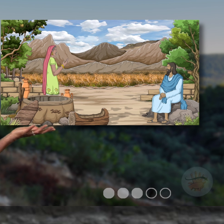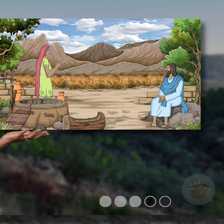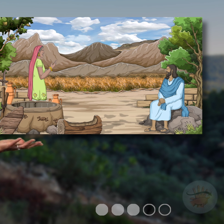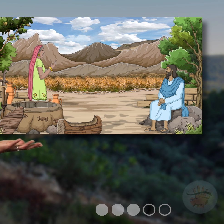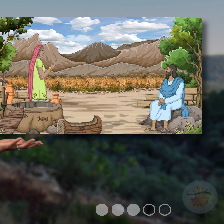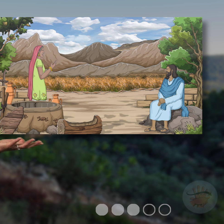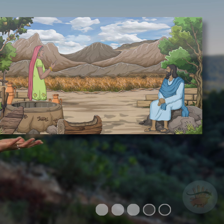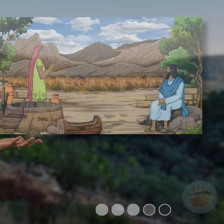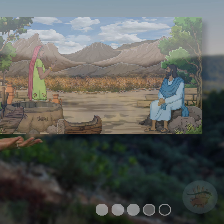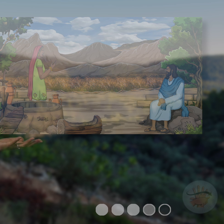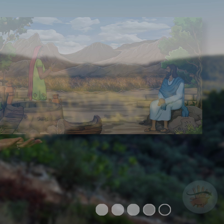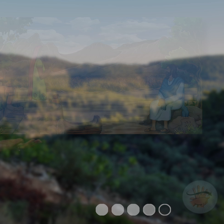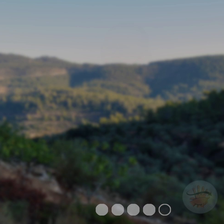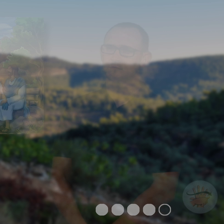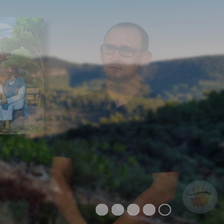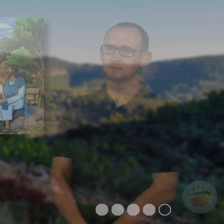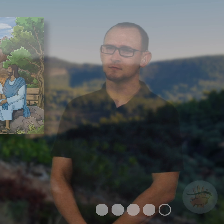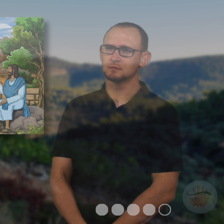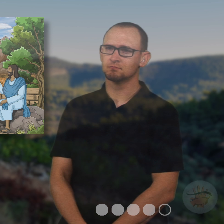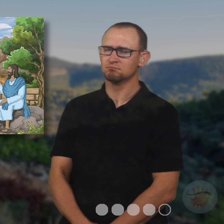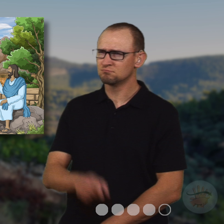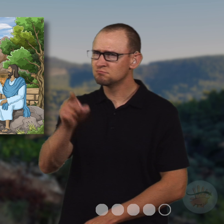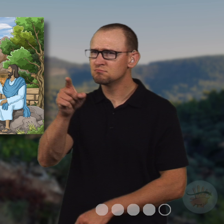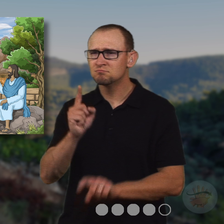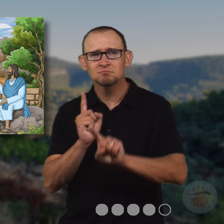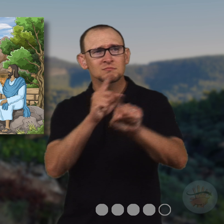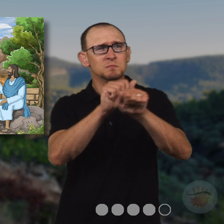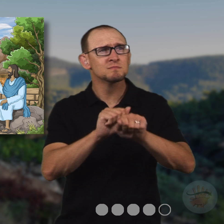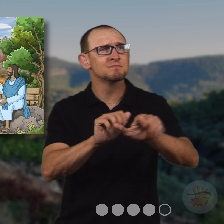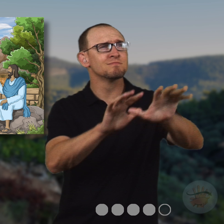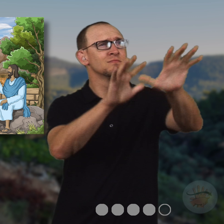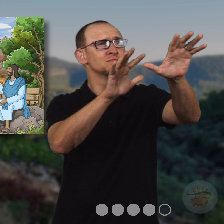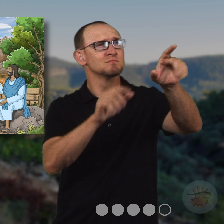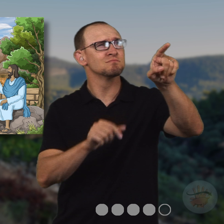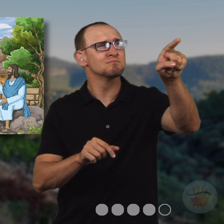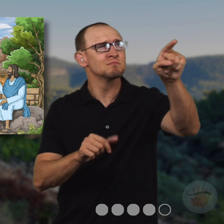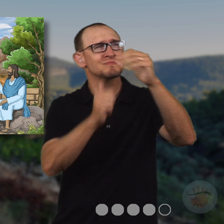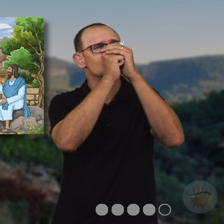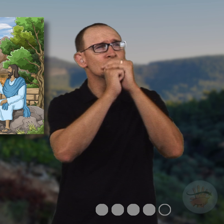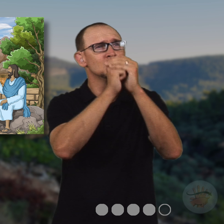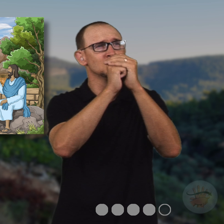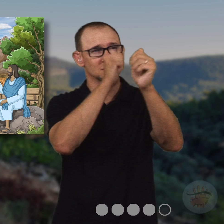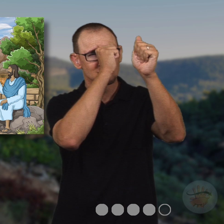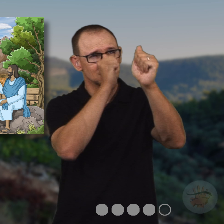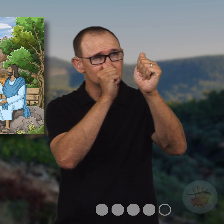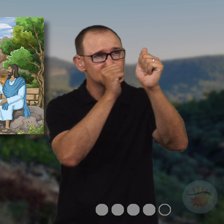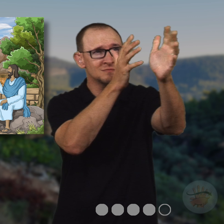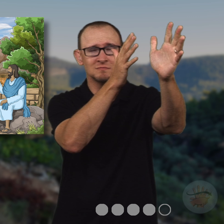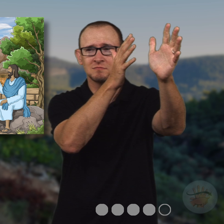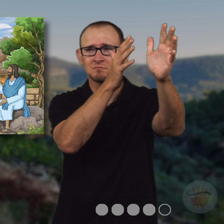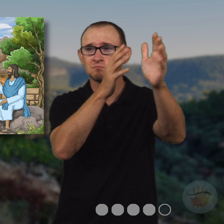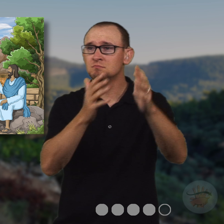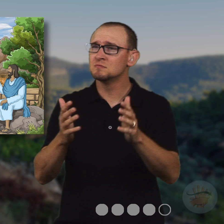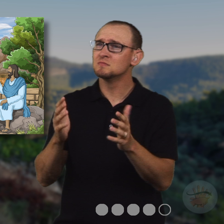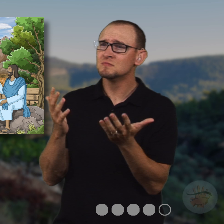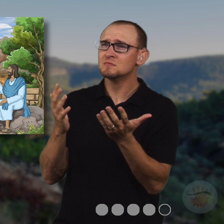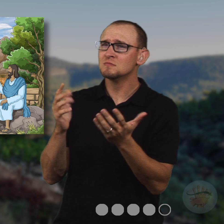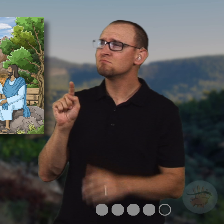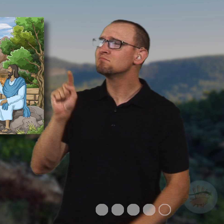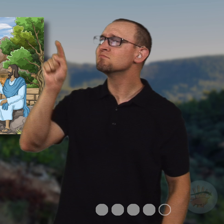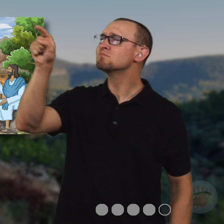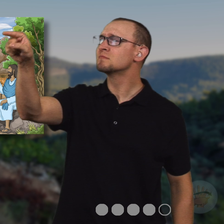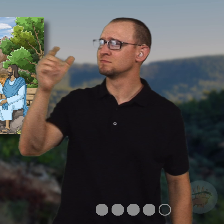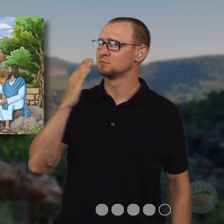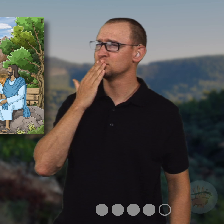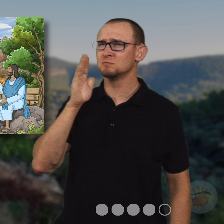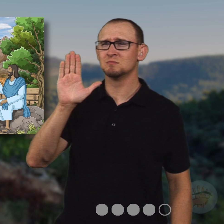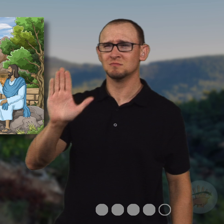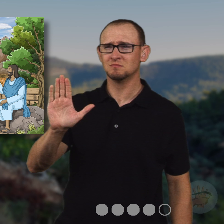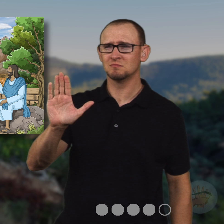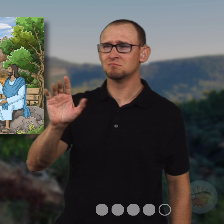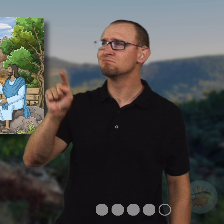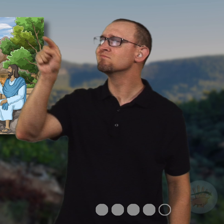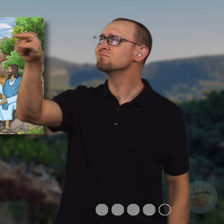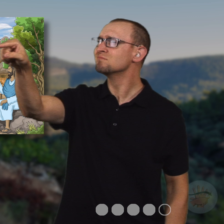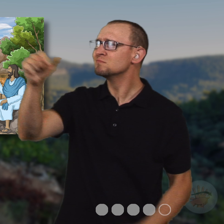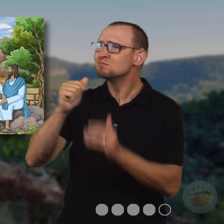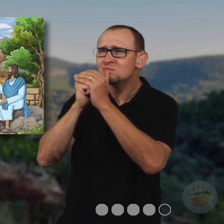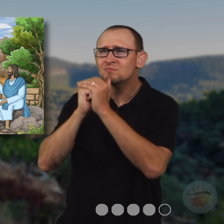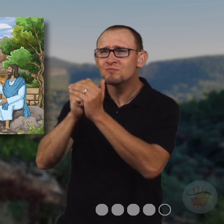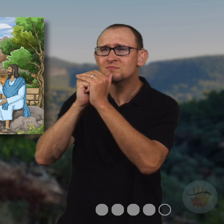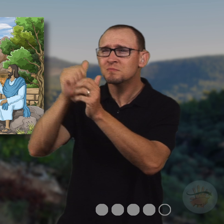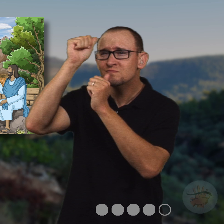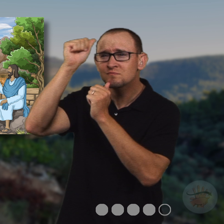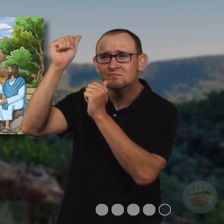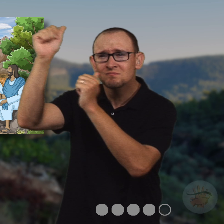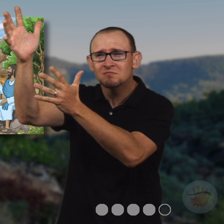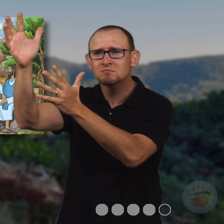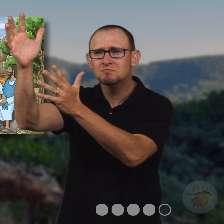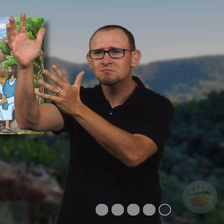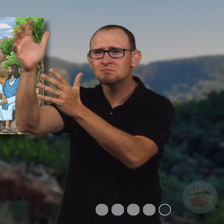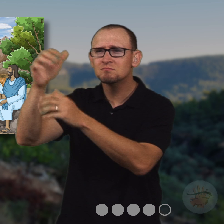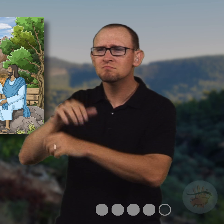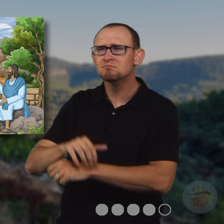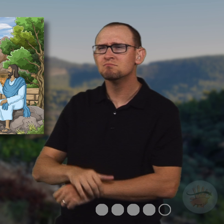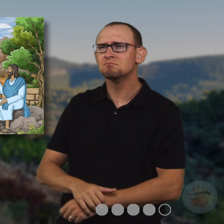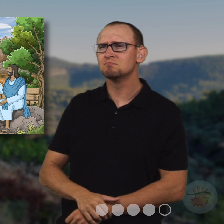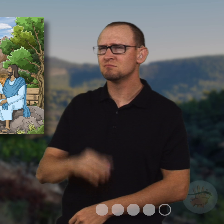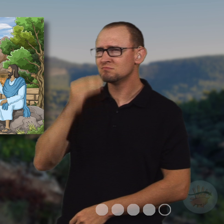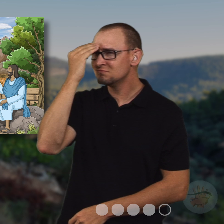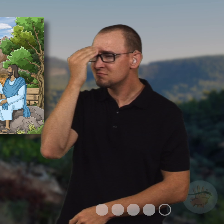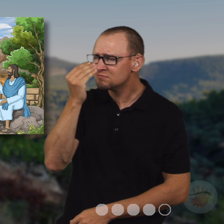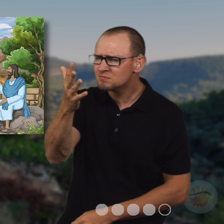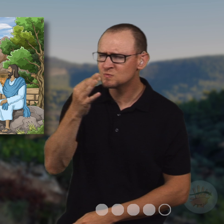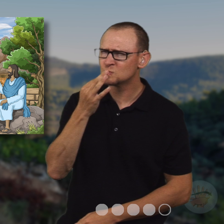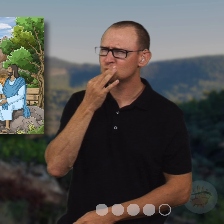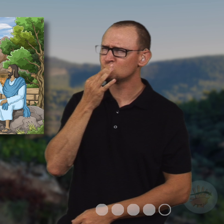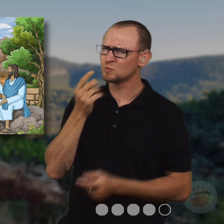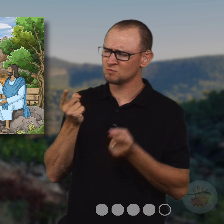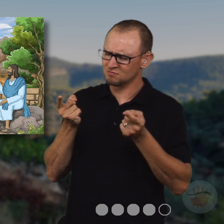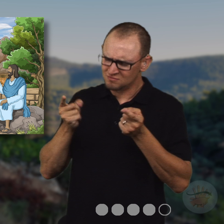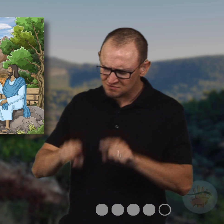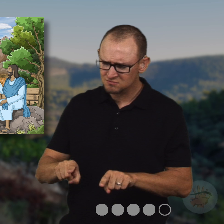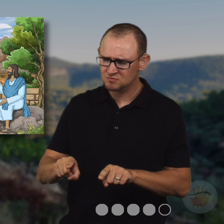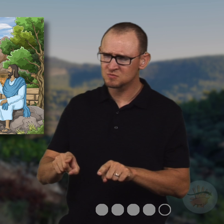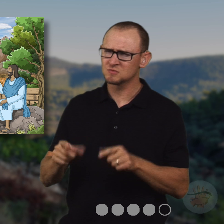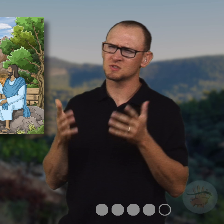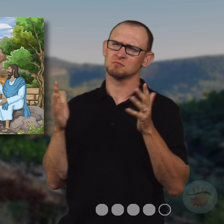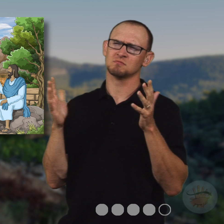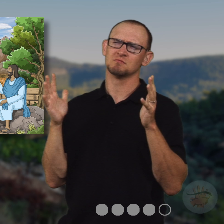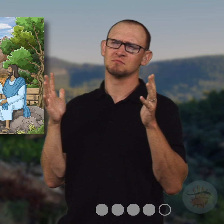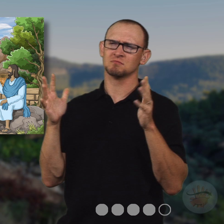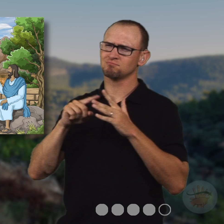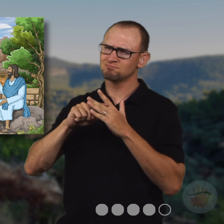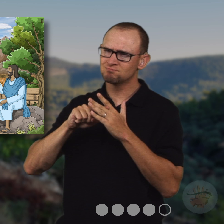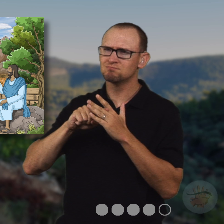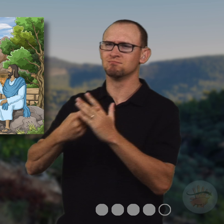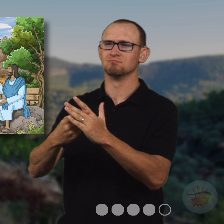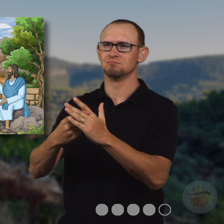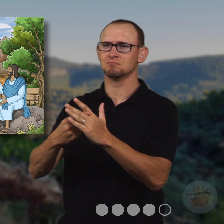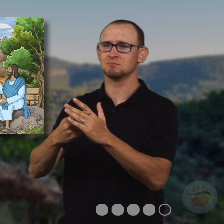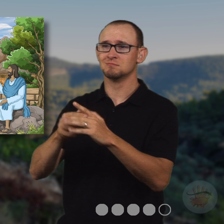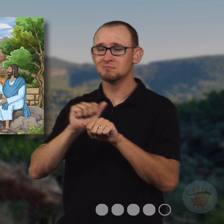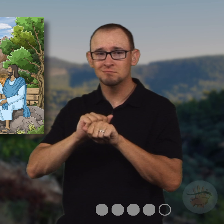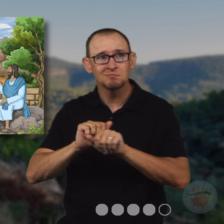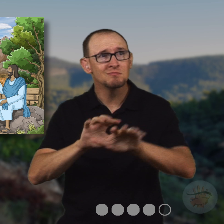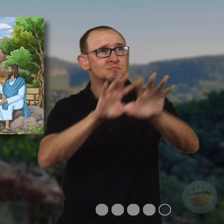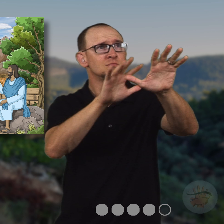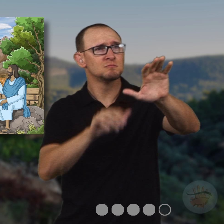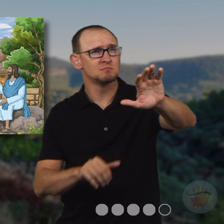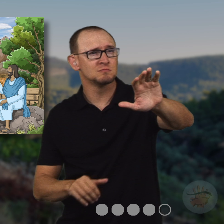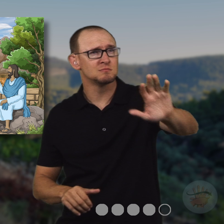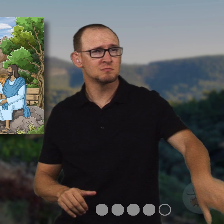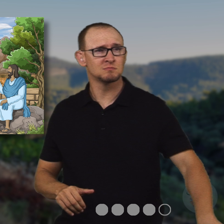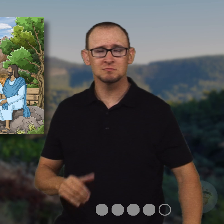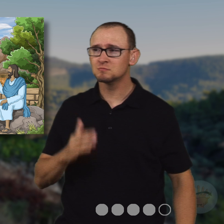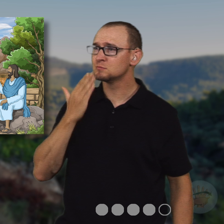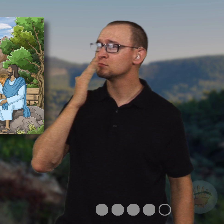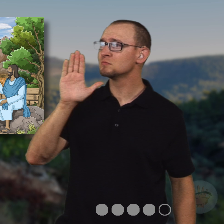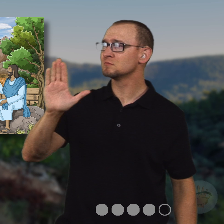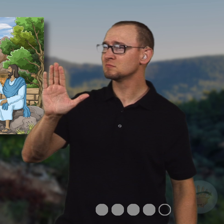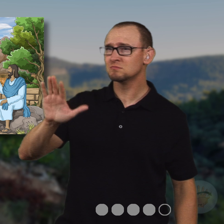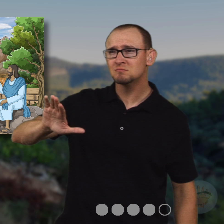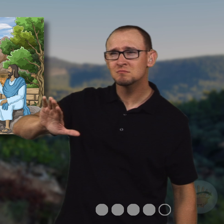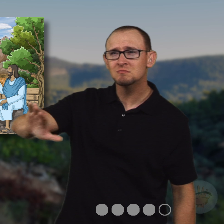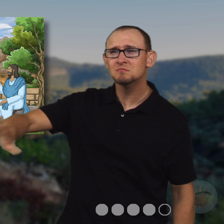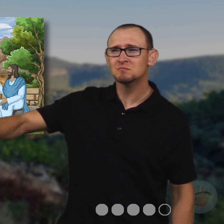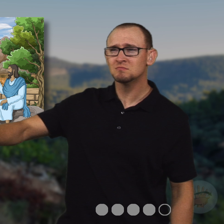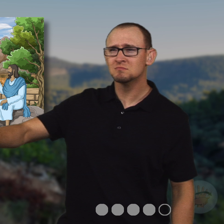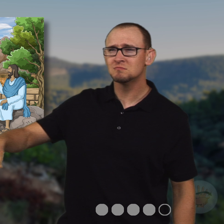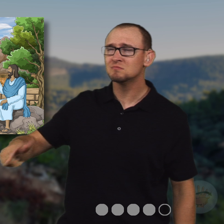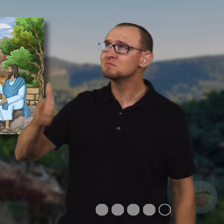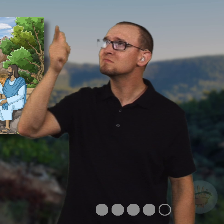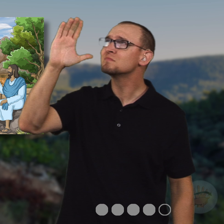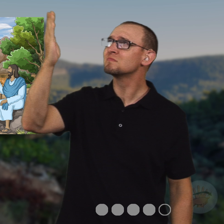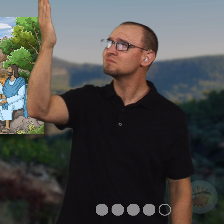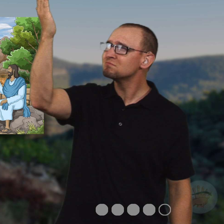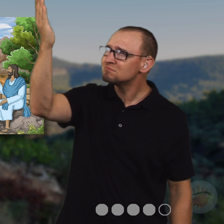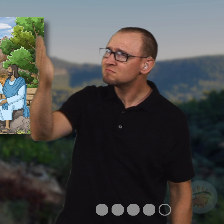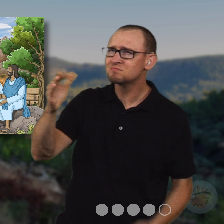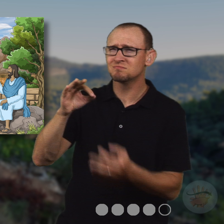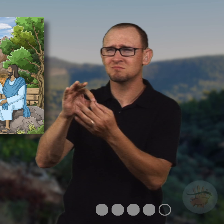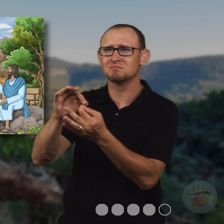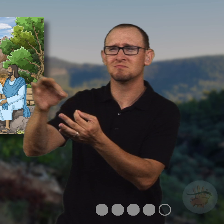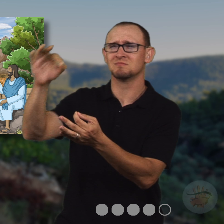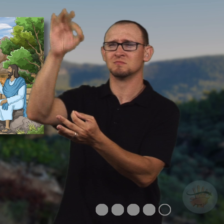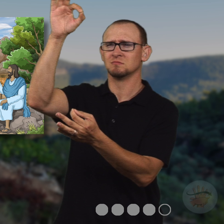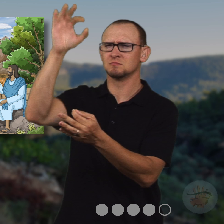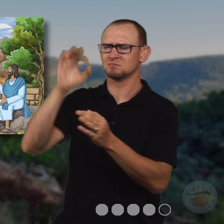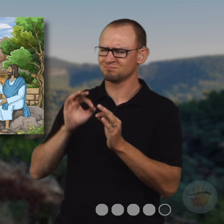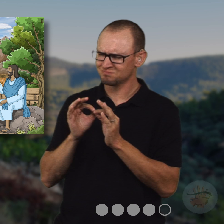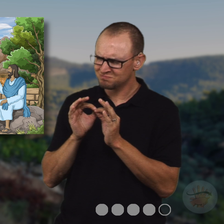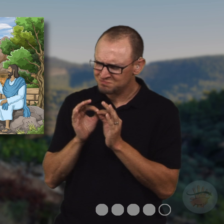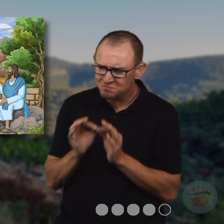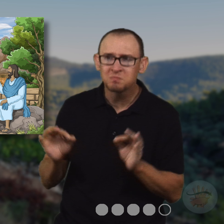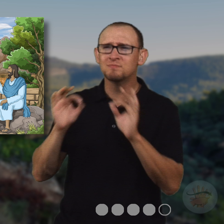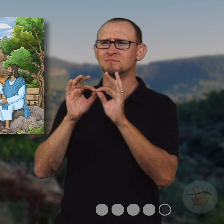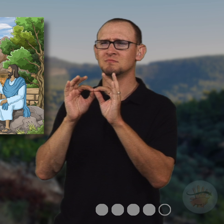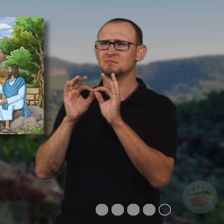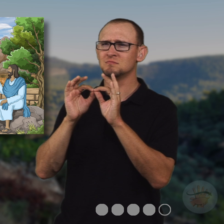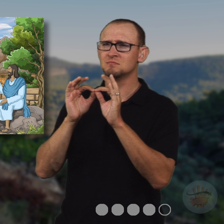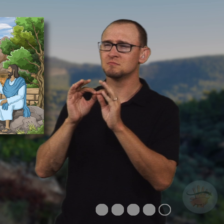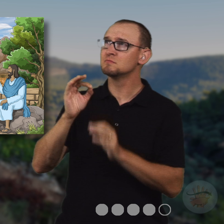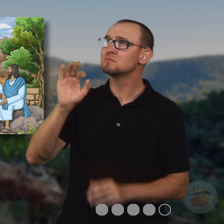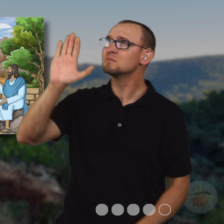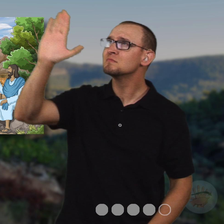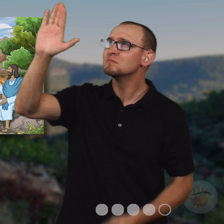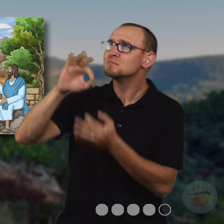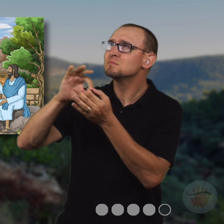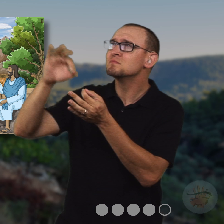“Believe Me, woman,” Jesus replied, “a time is coming when you will worship the Father neither on this mountain nor in Jerusalem.